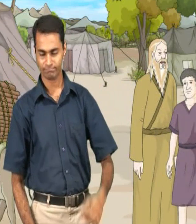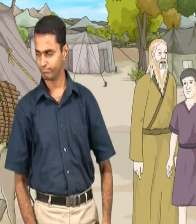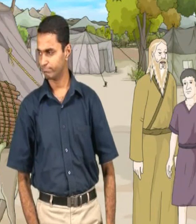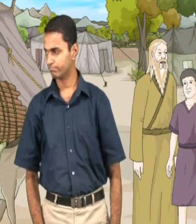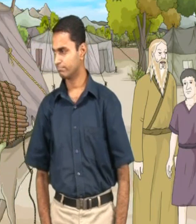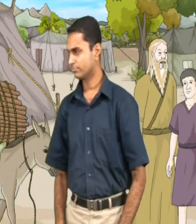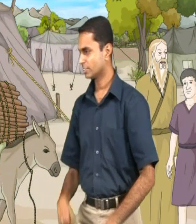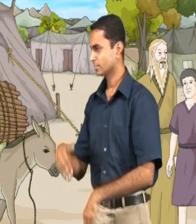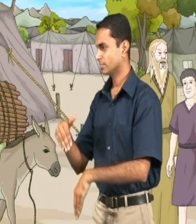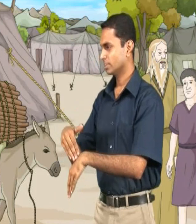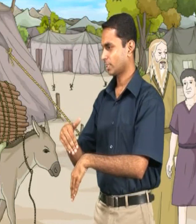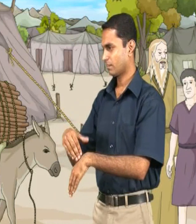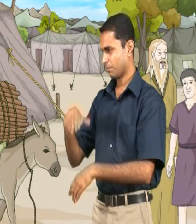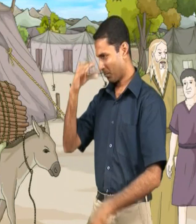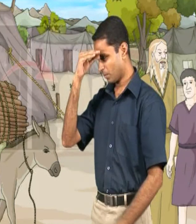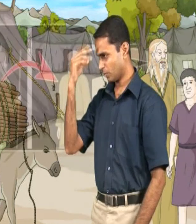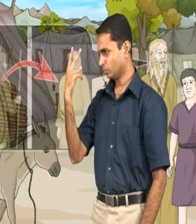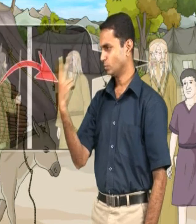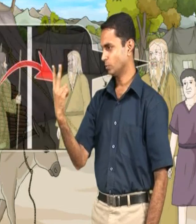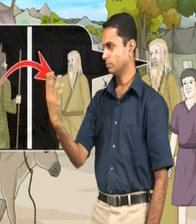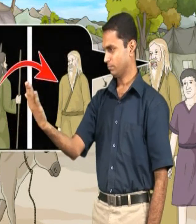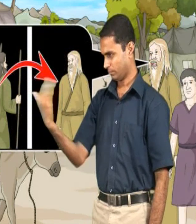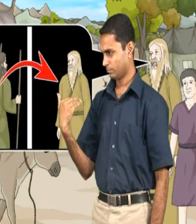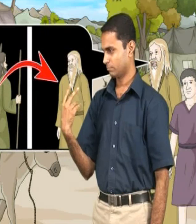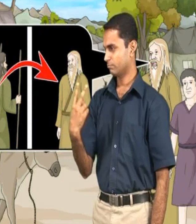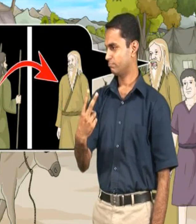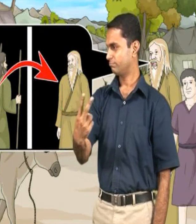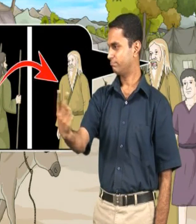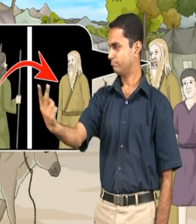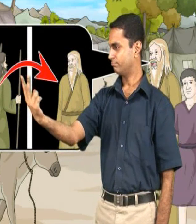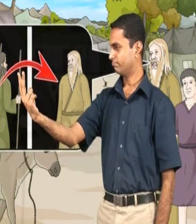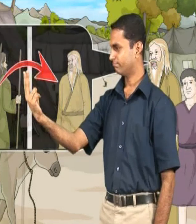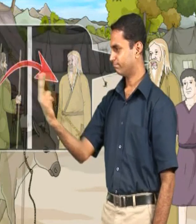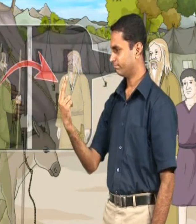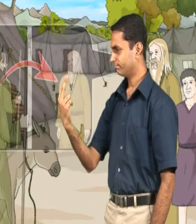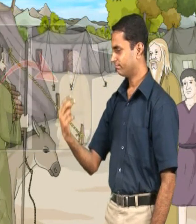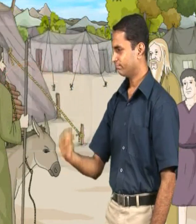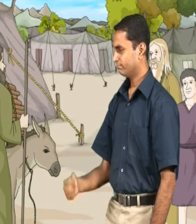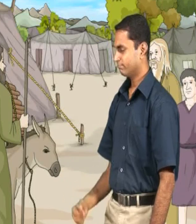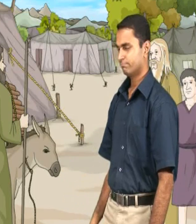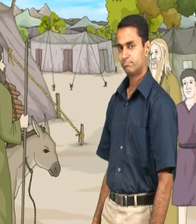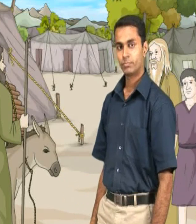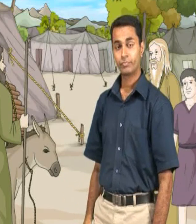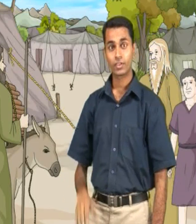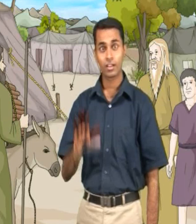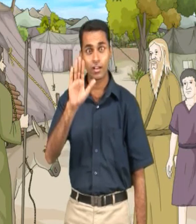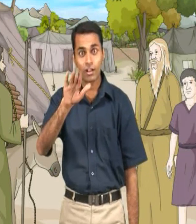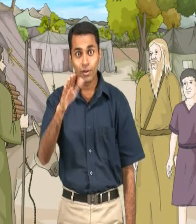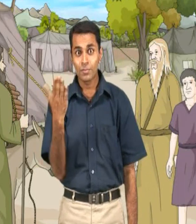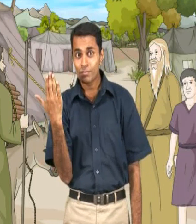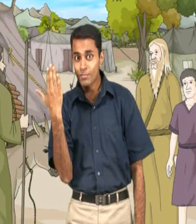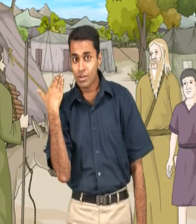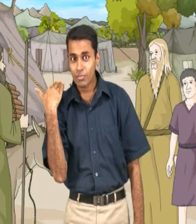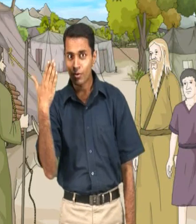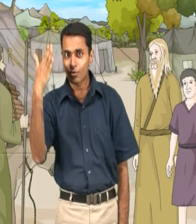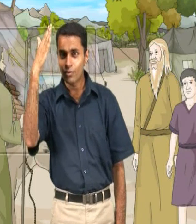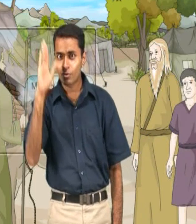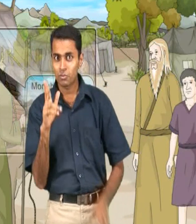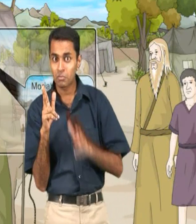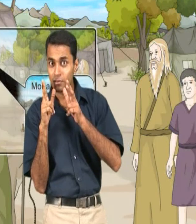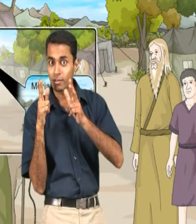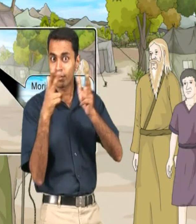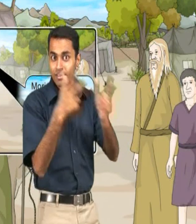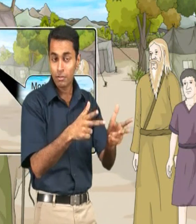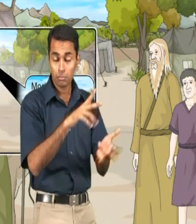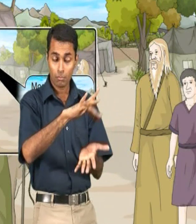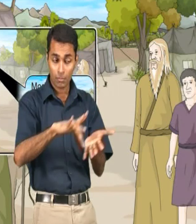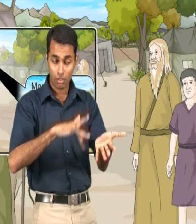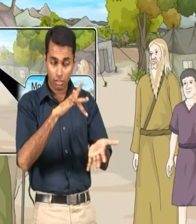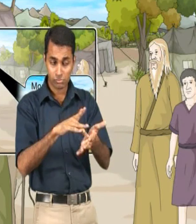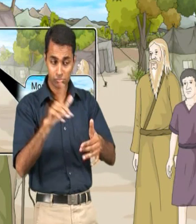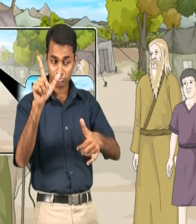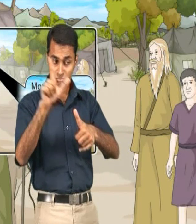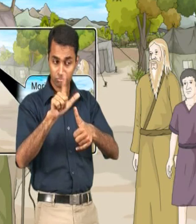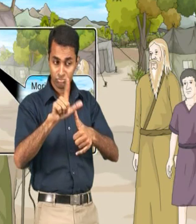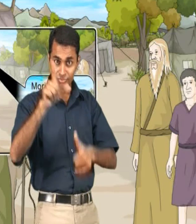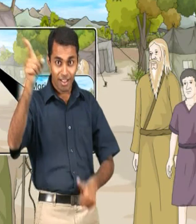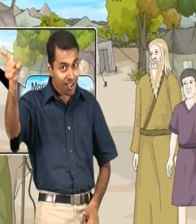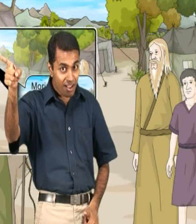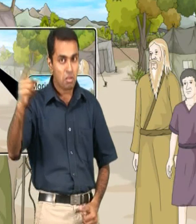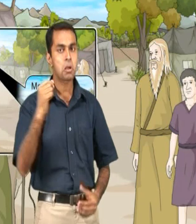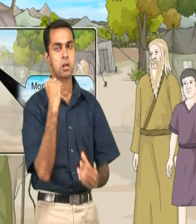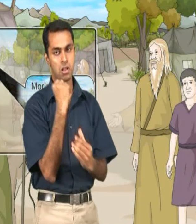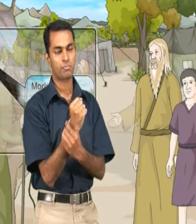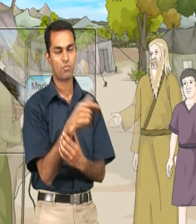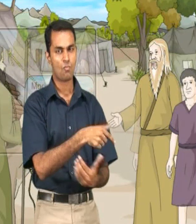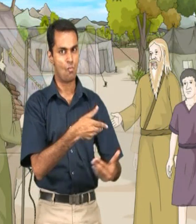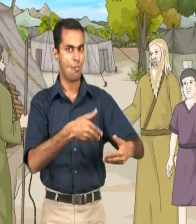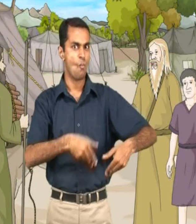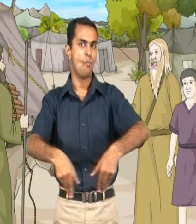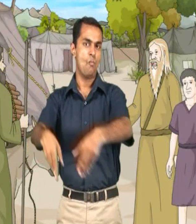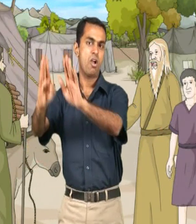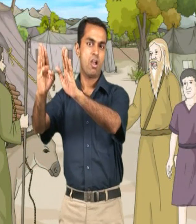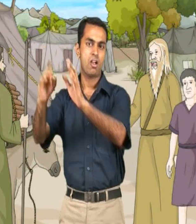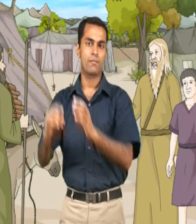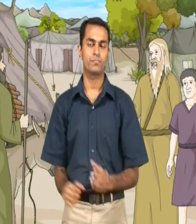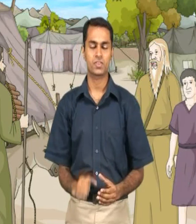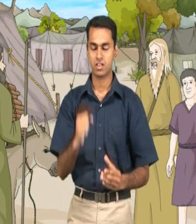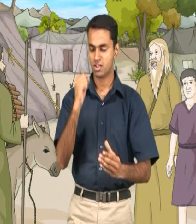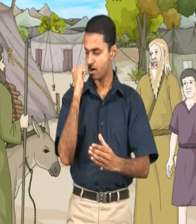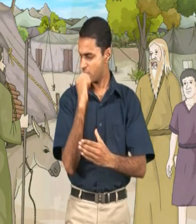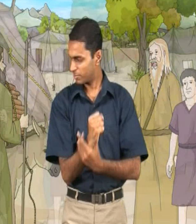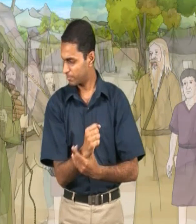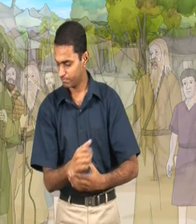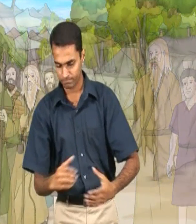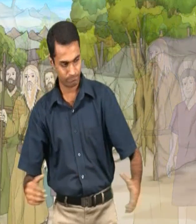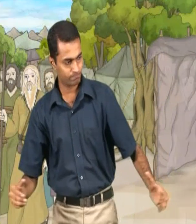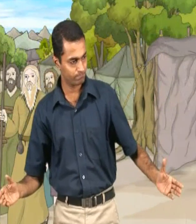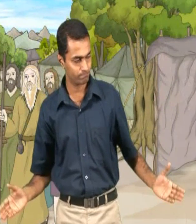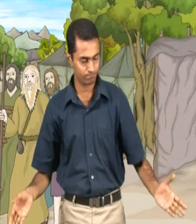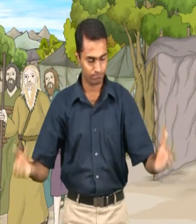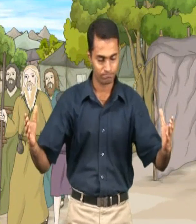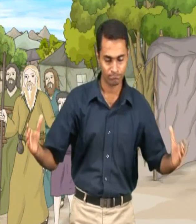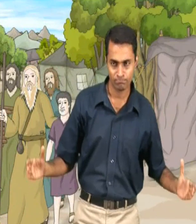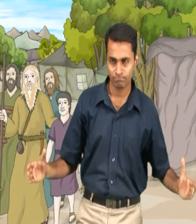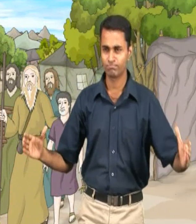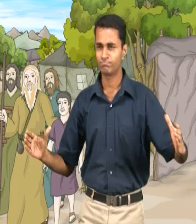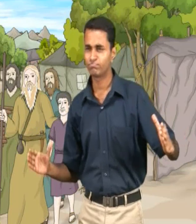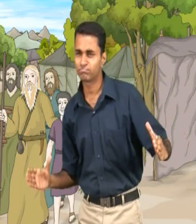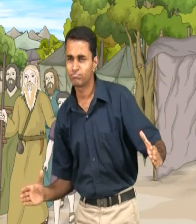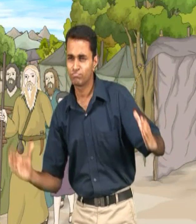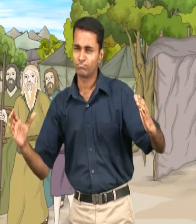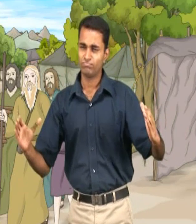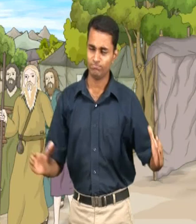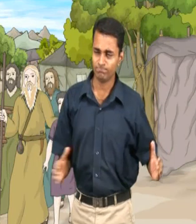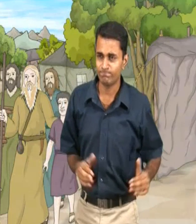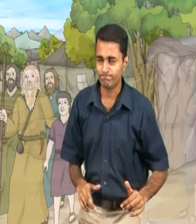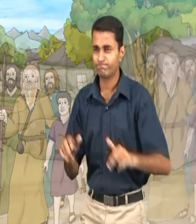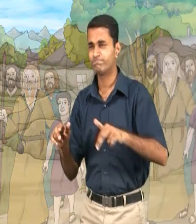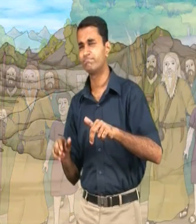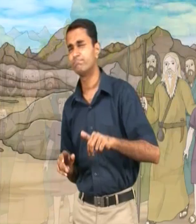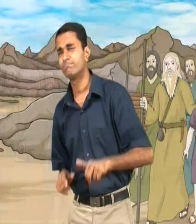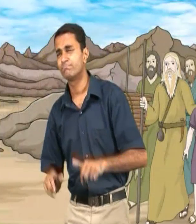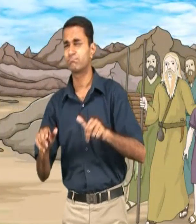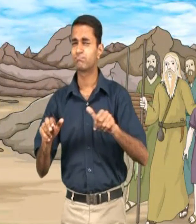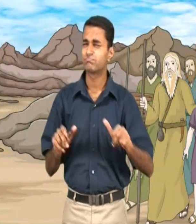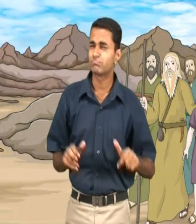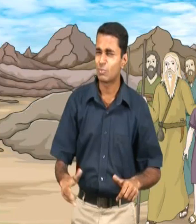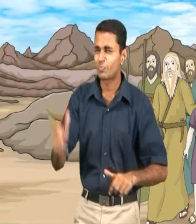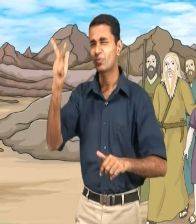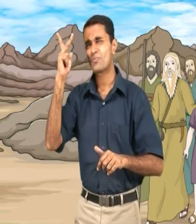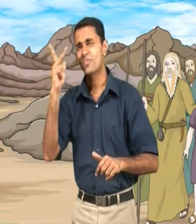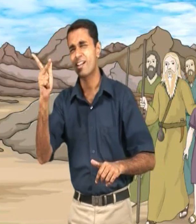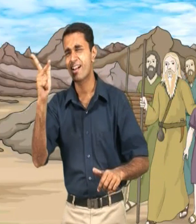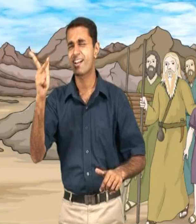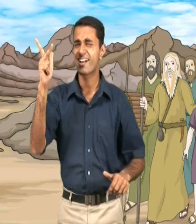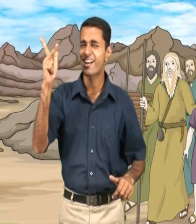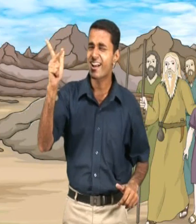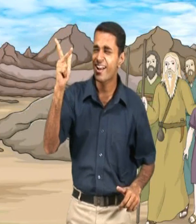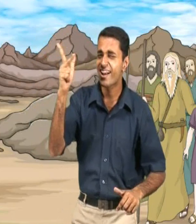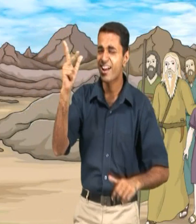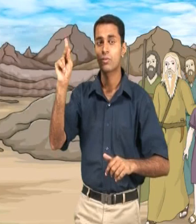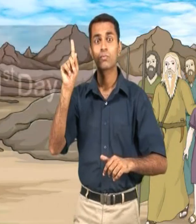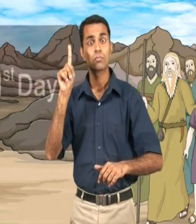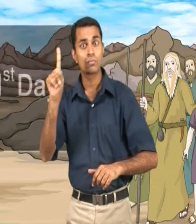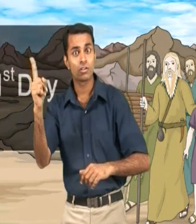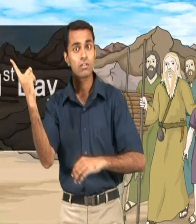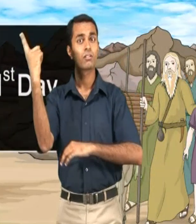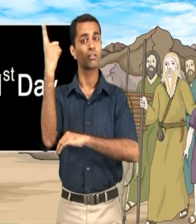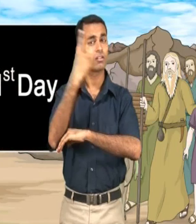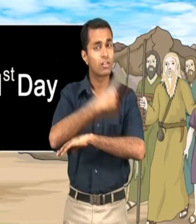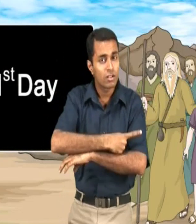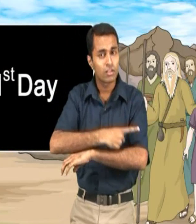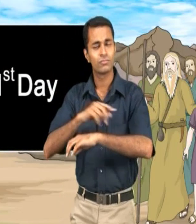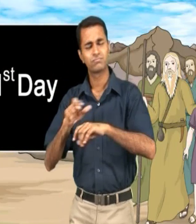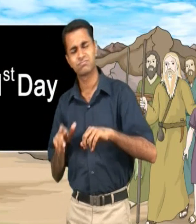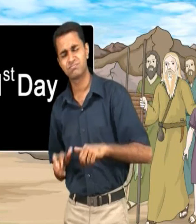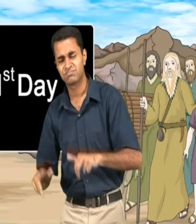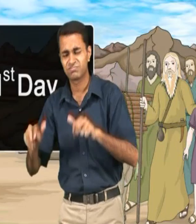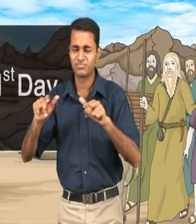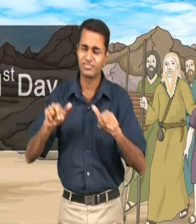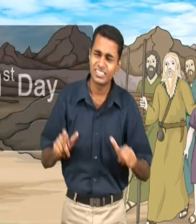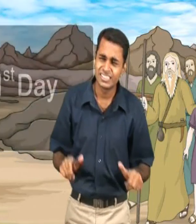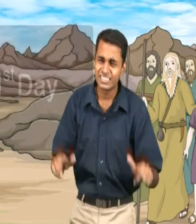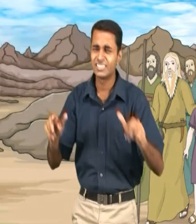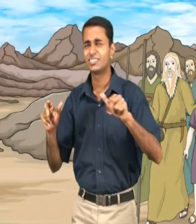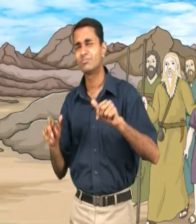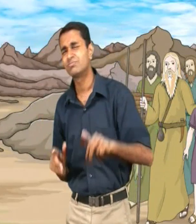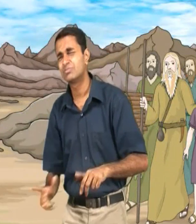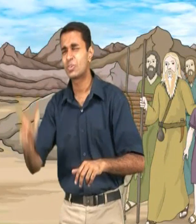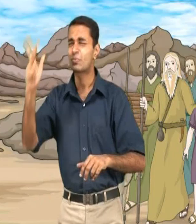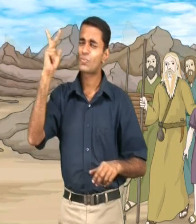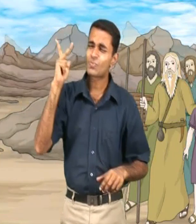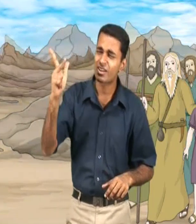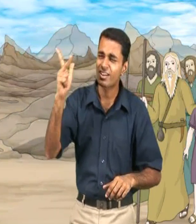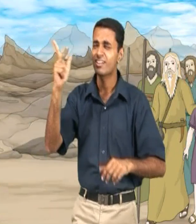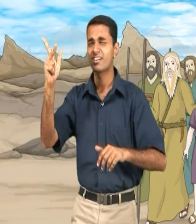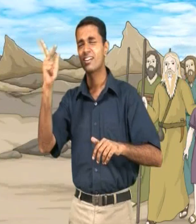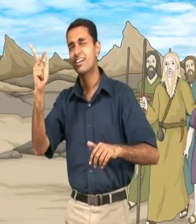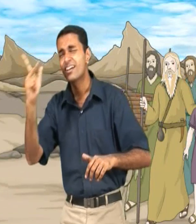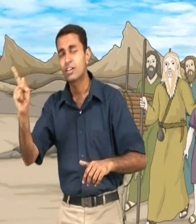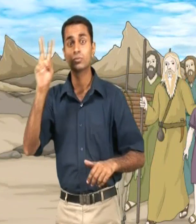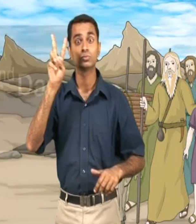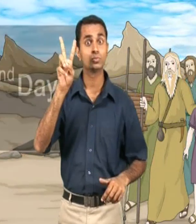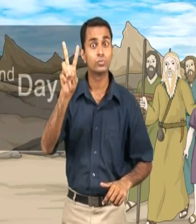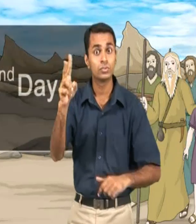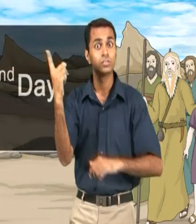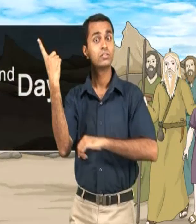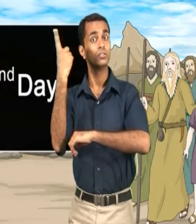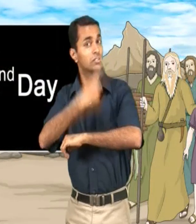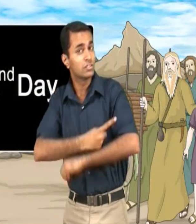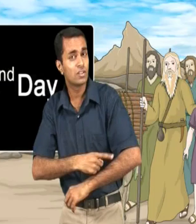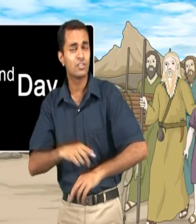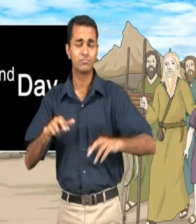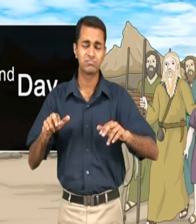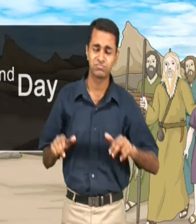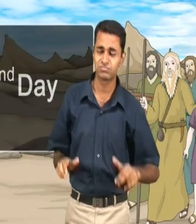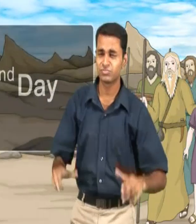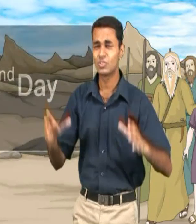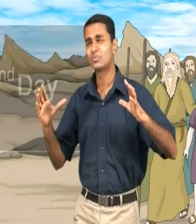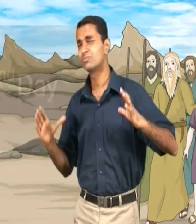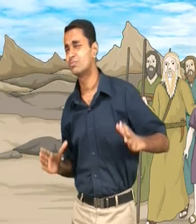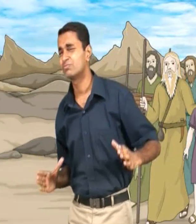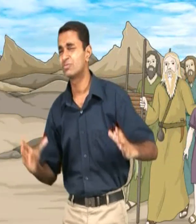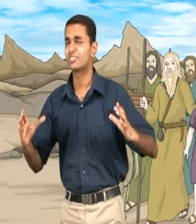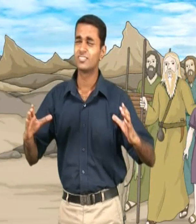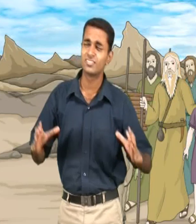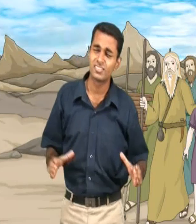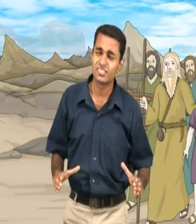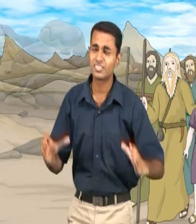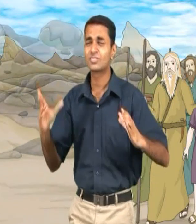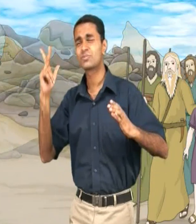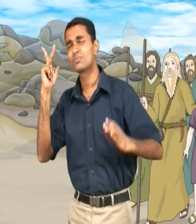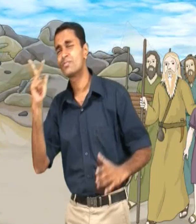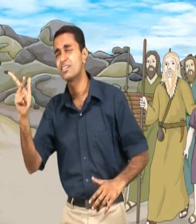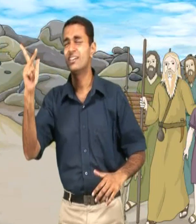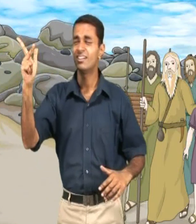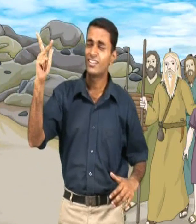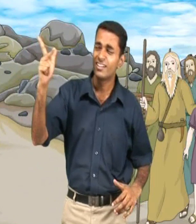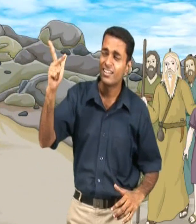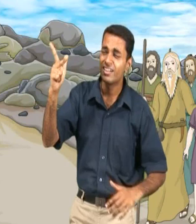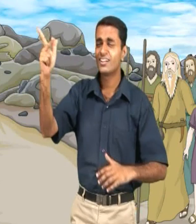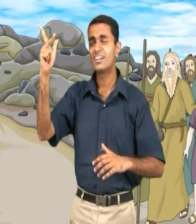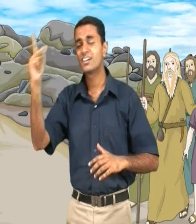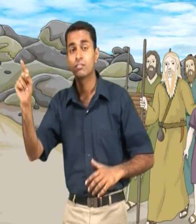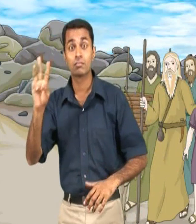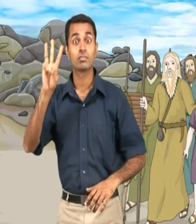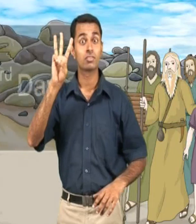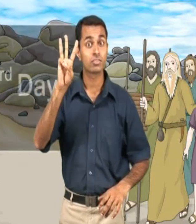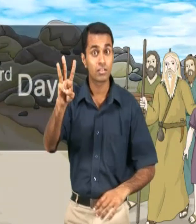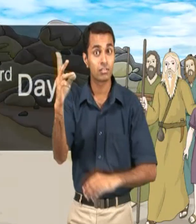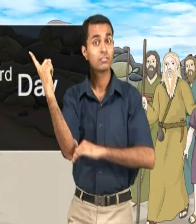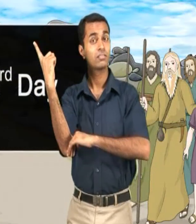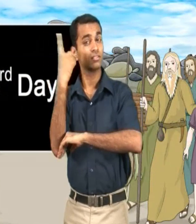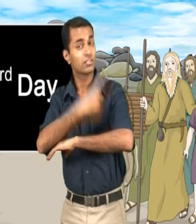He split the wood for a burnt offering and set out for the place God had designated.